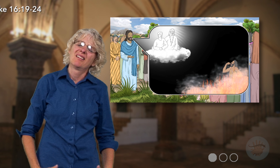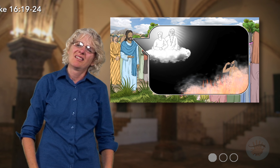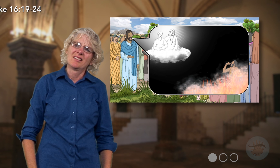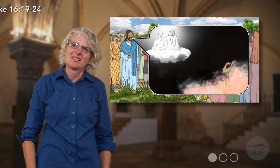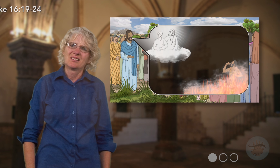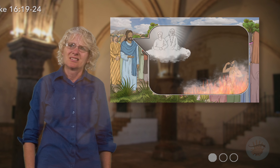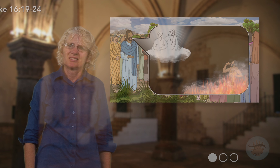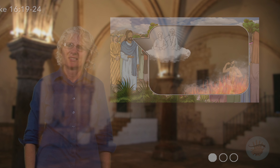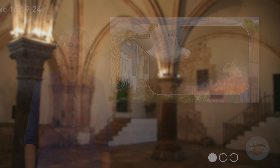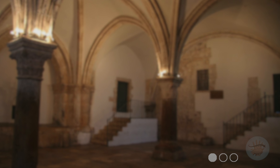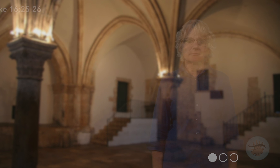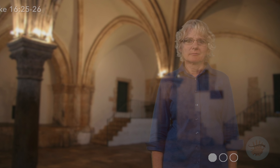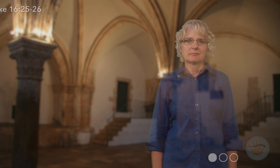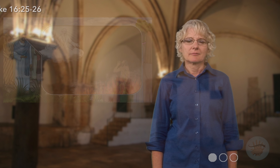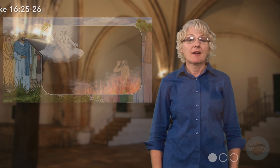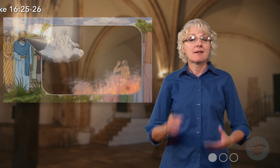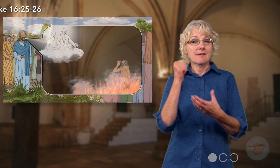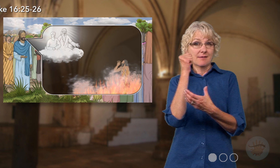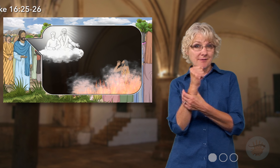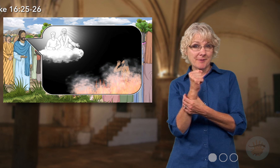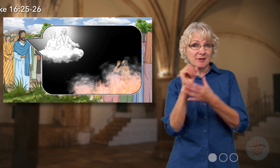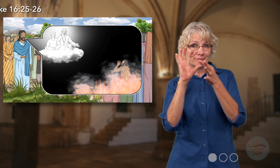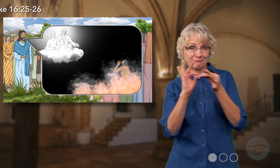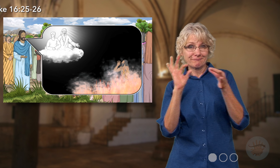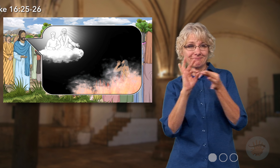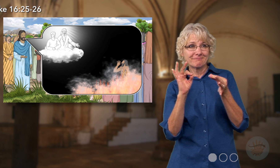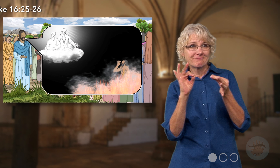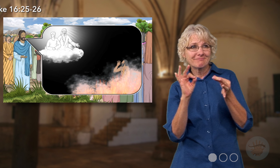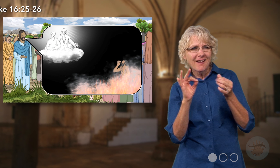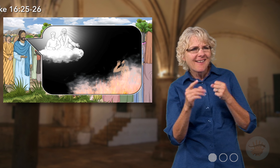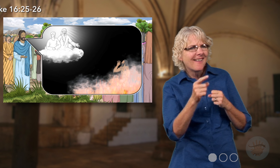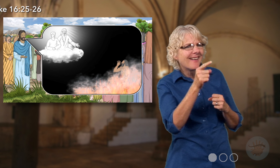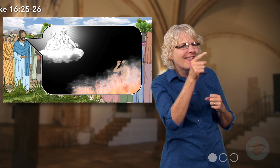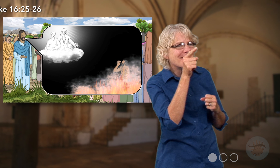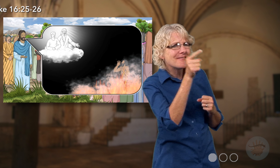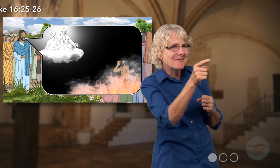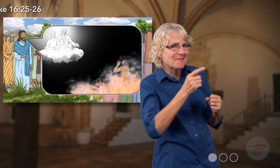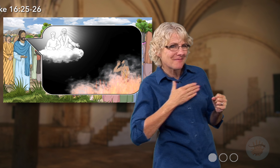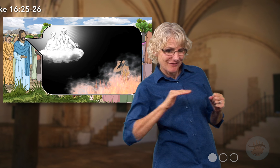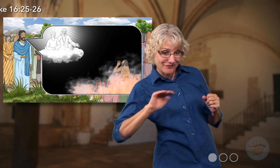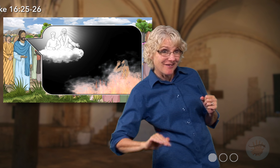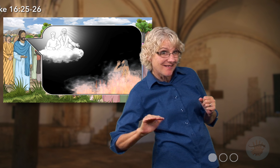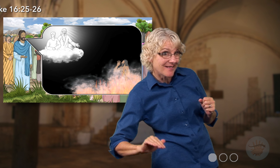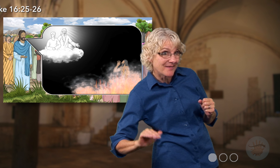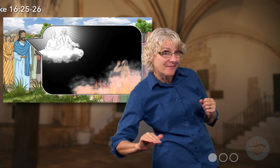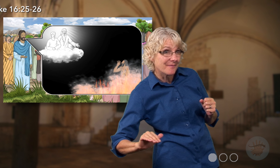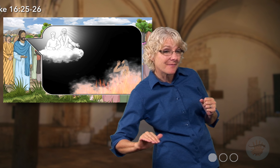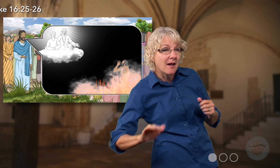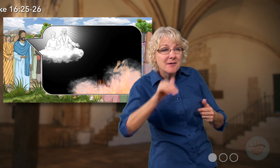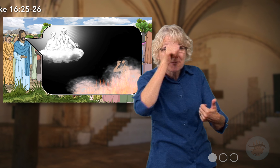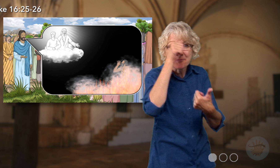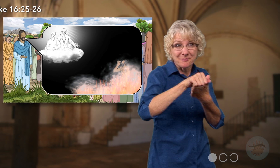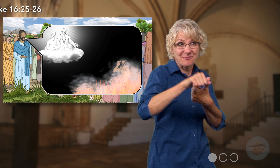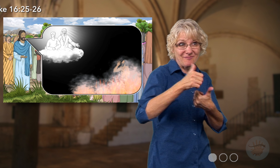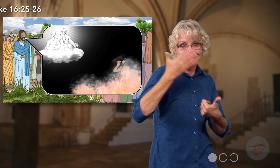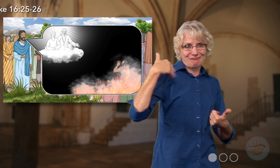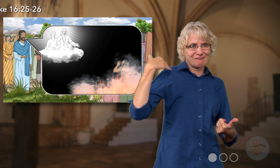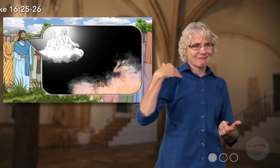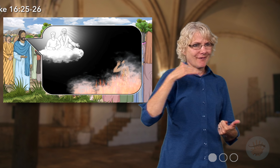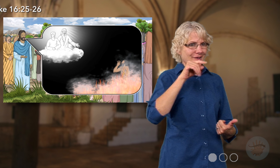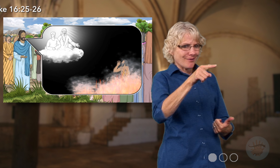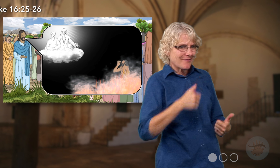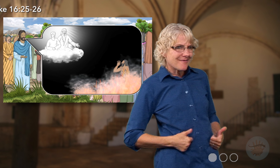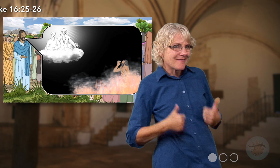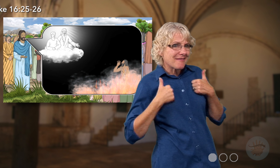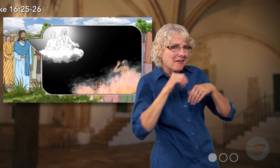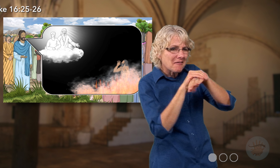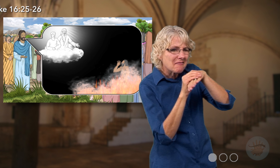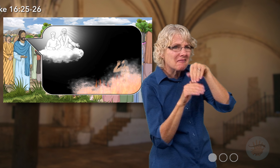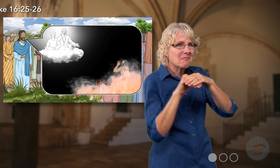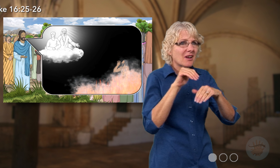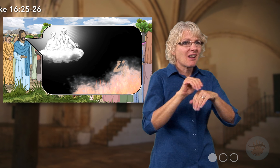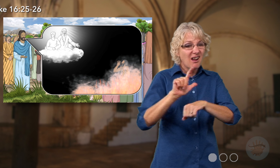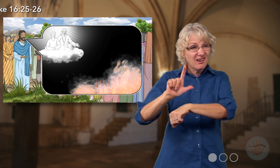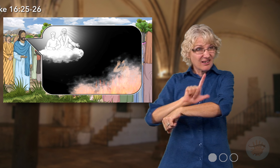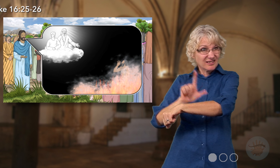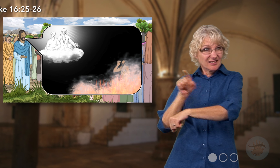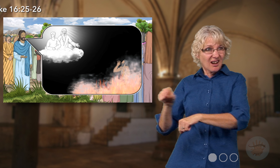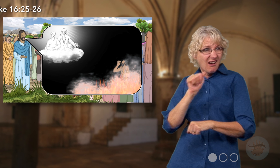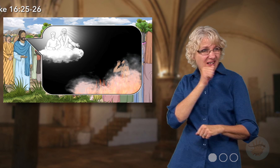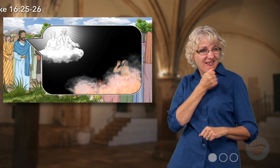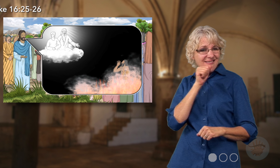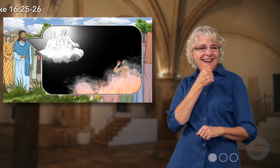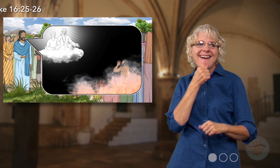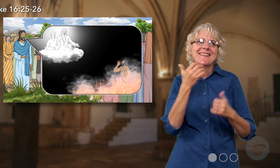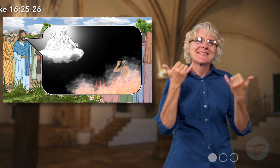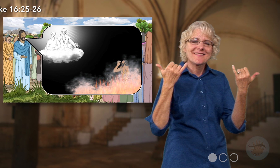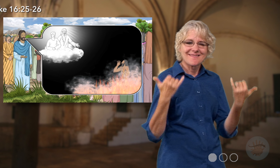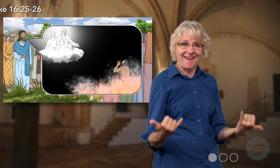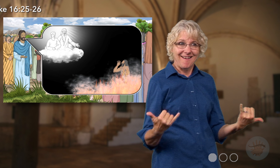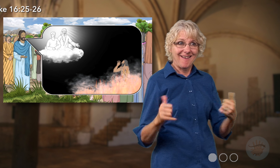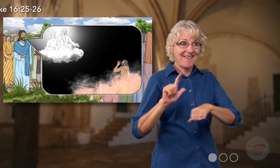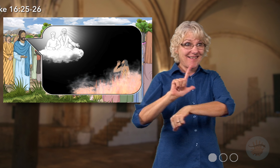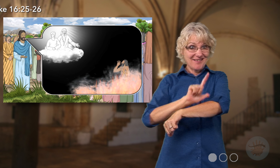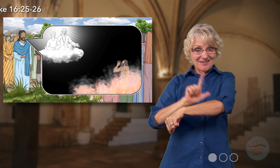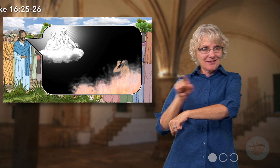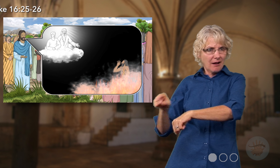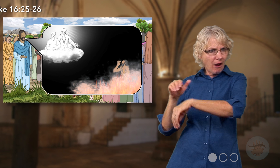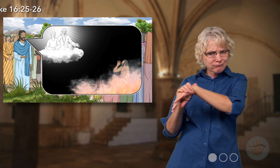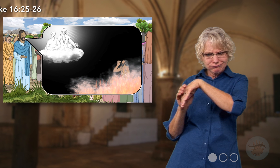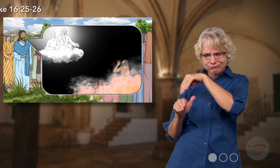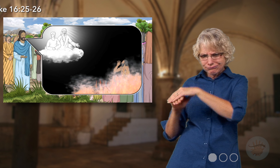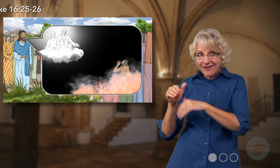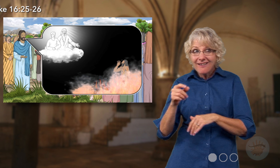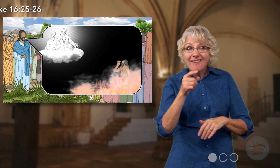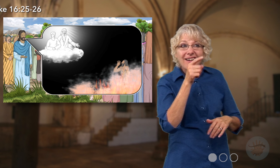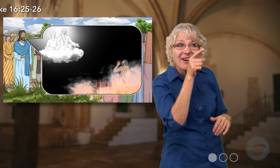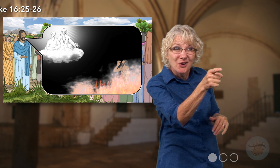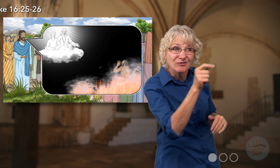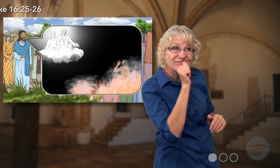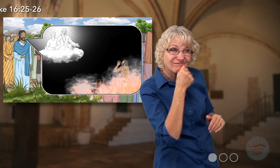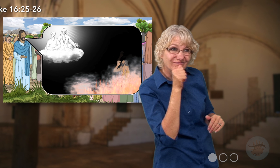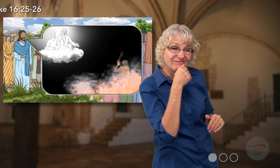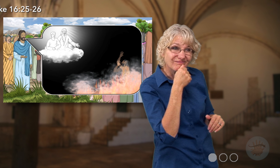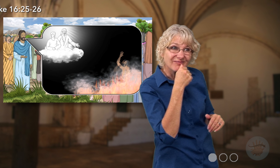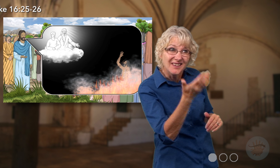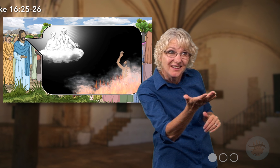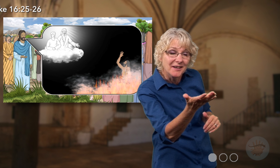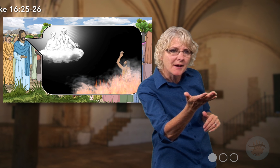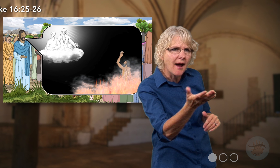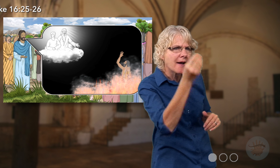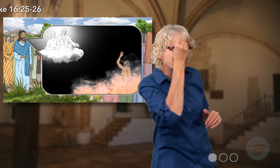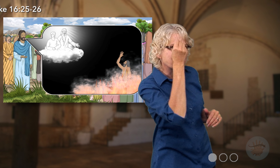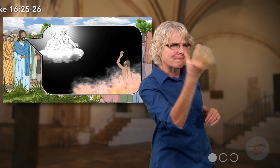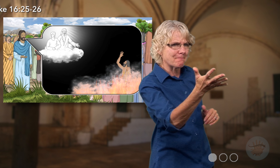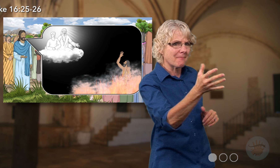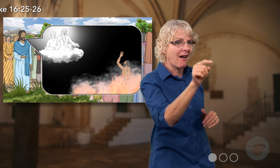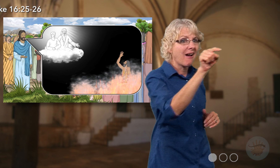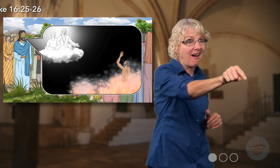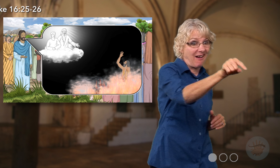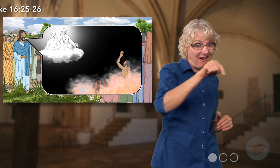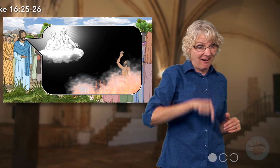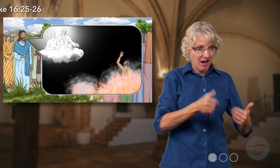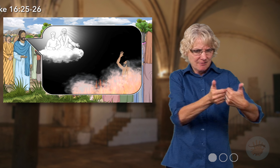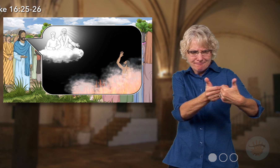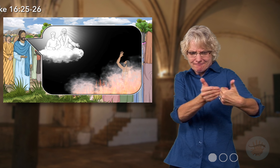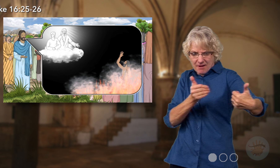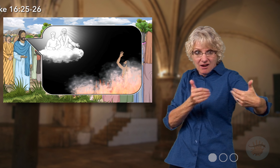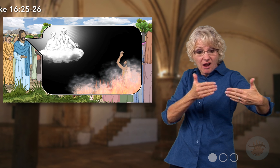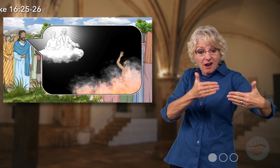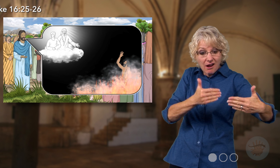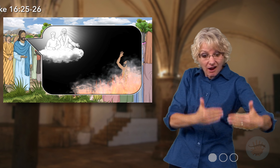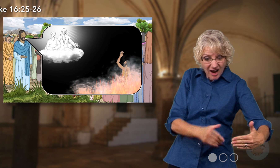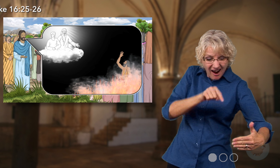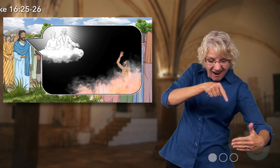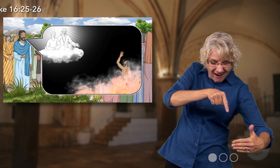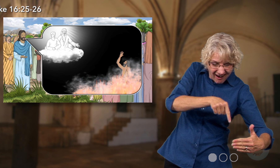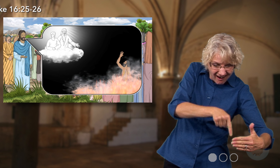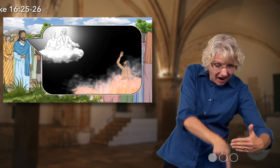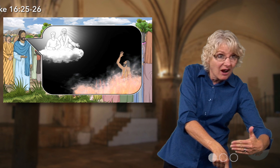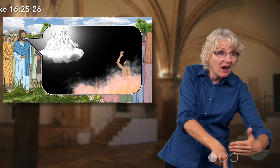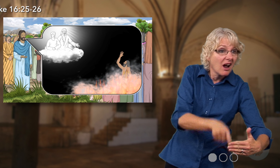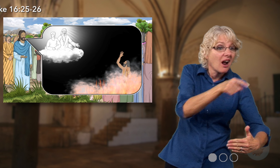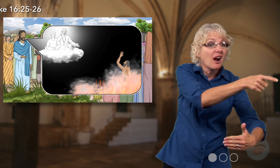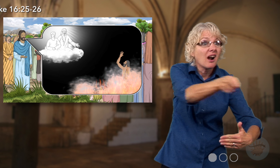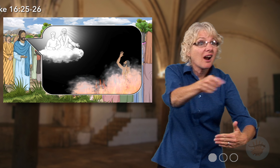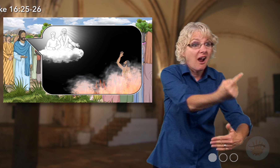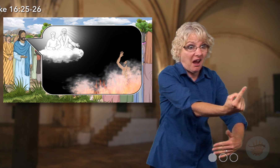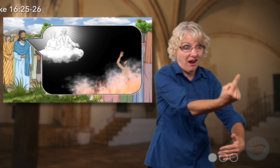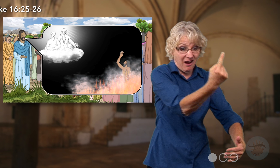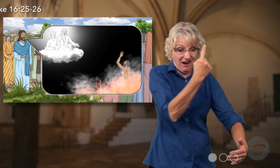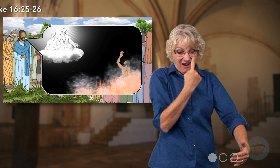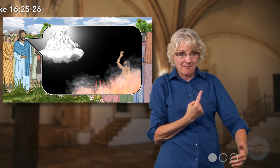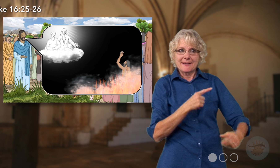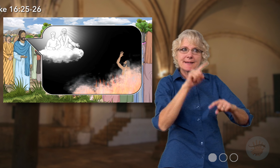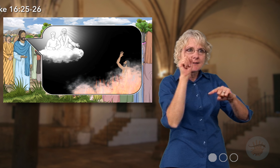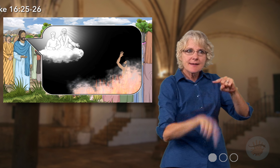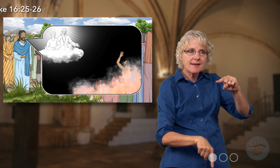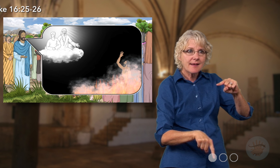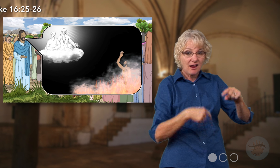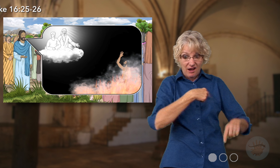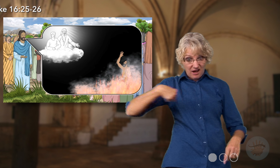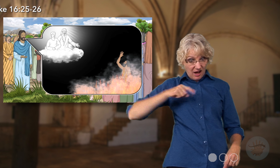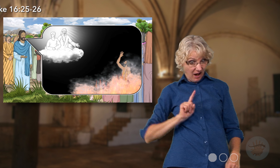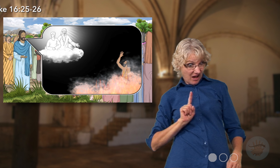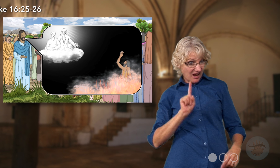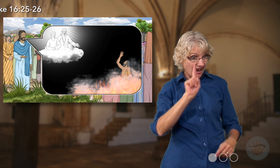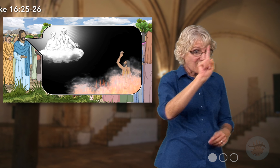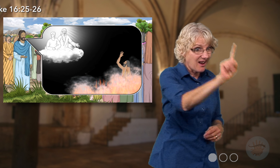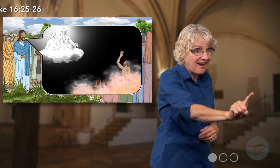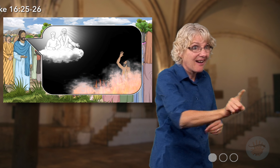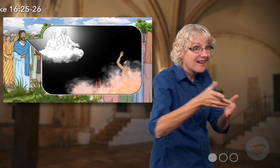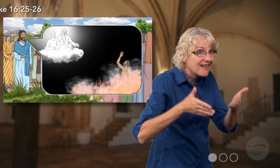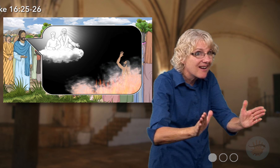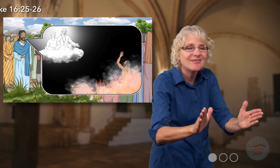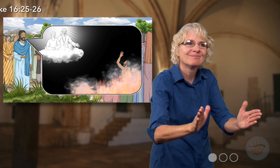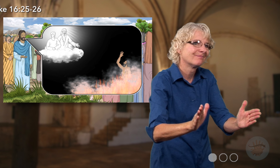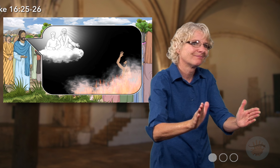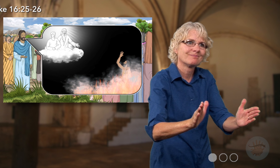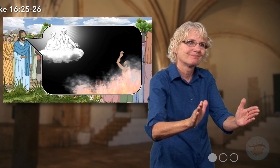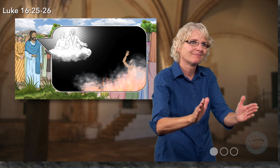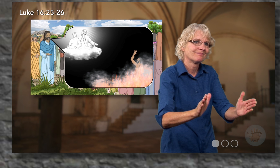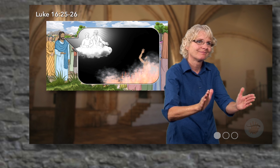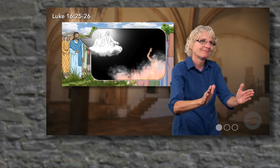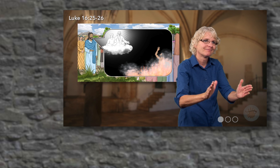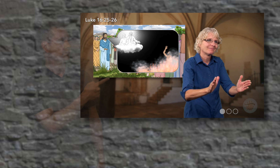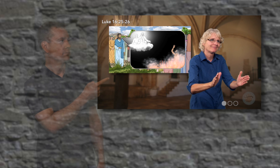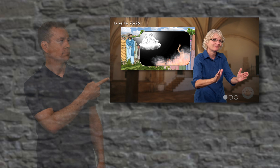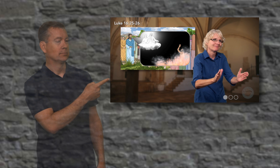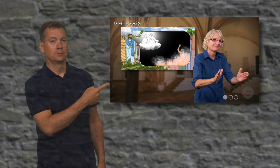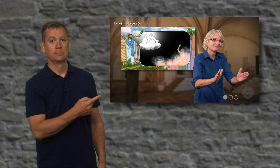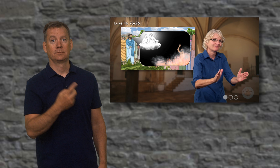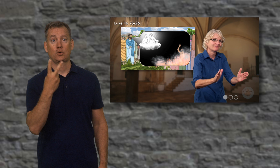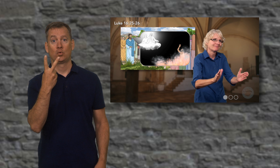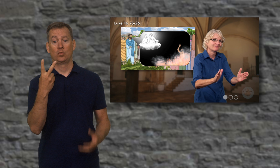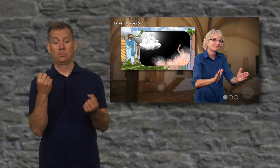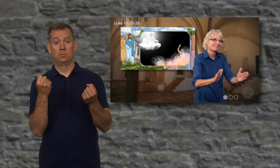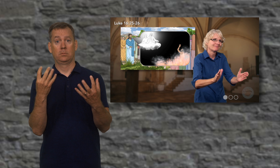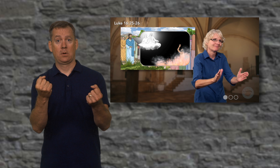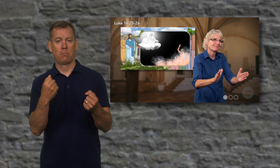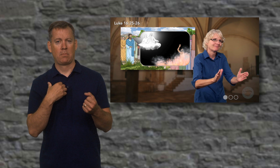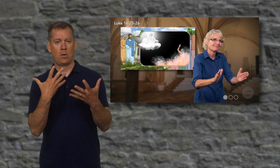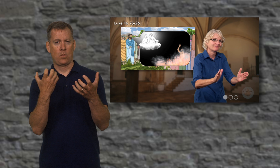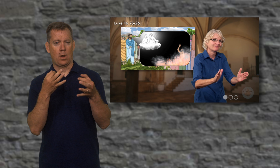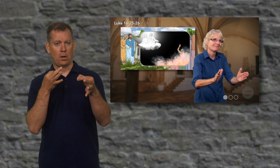But Abraham answered, ‘Child, remember that during your lifetime you received your good things, while Lazarus received bad things.